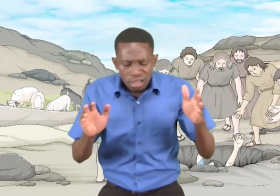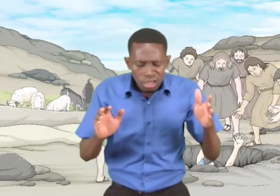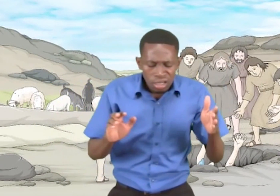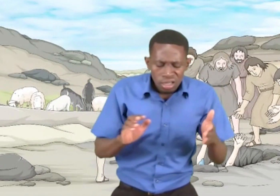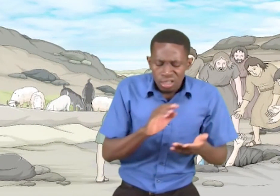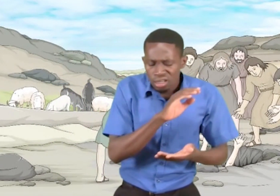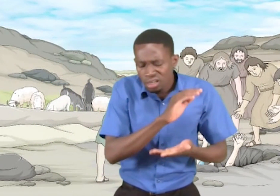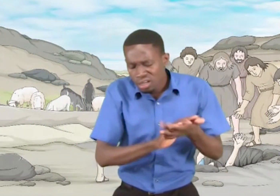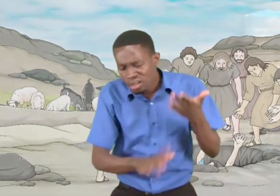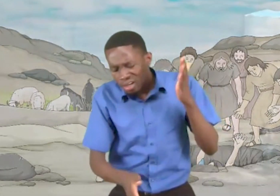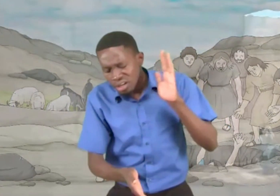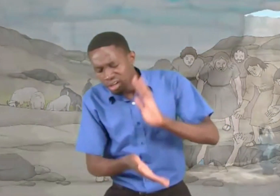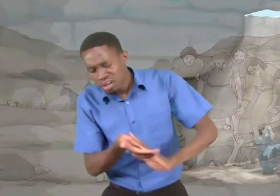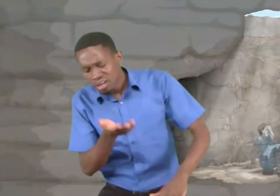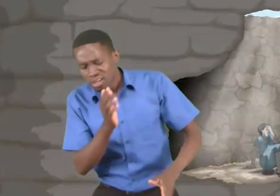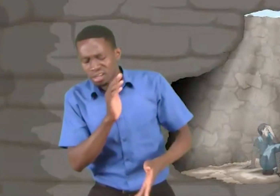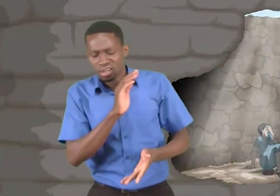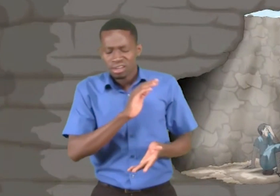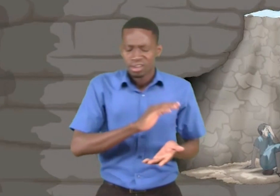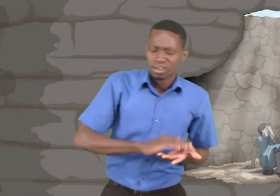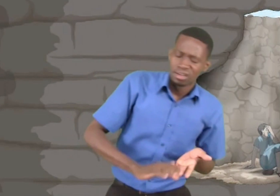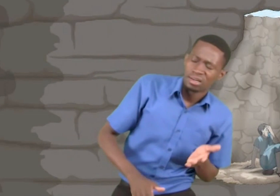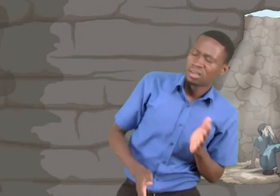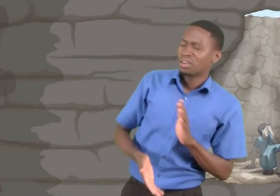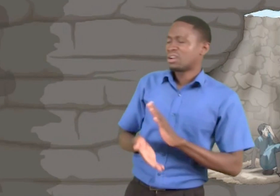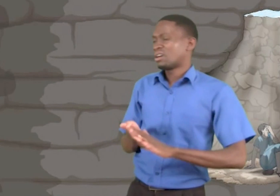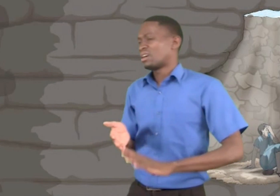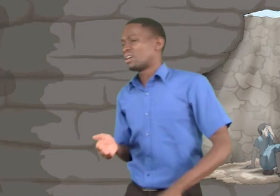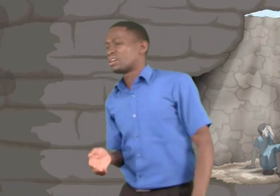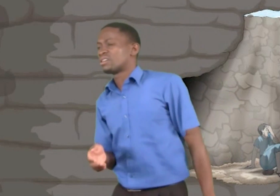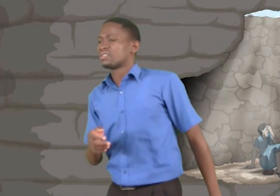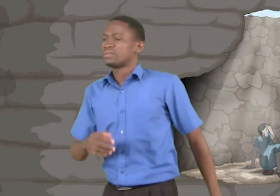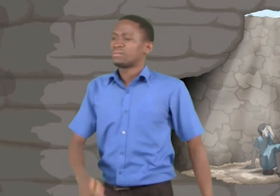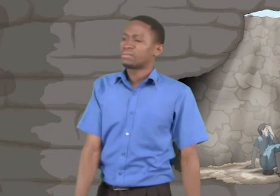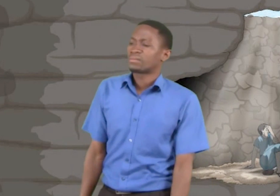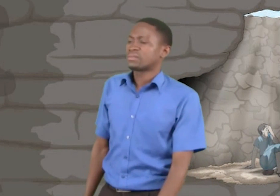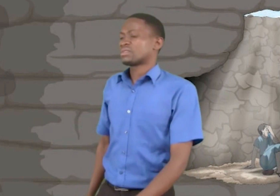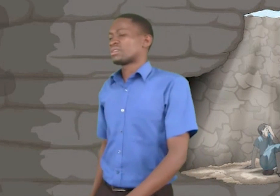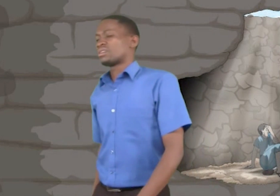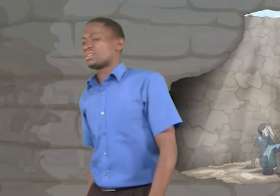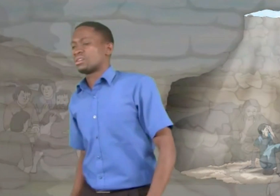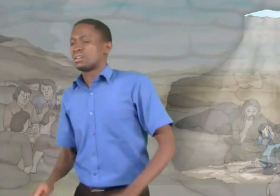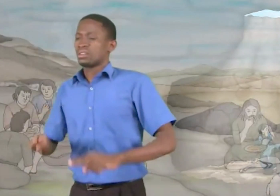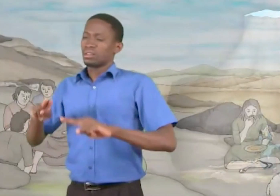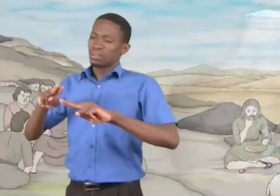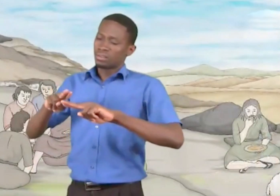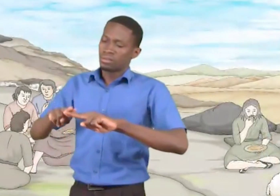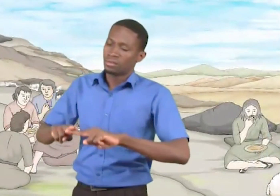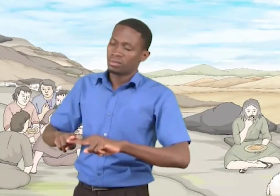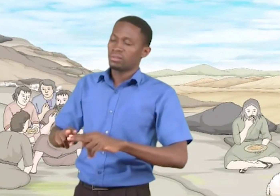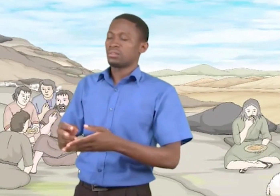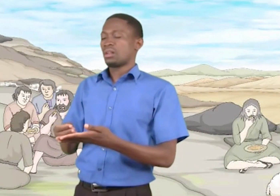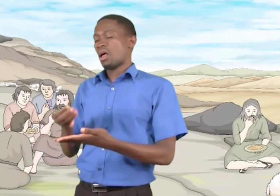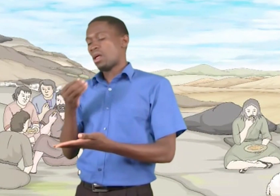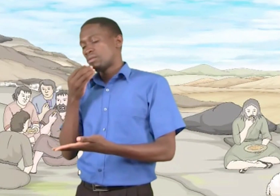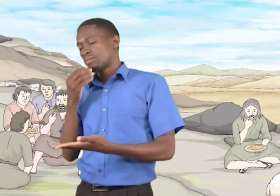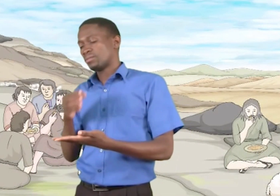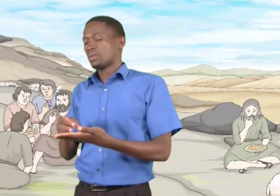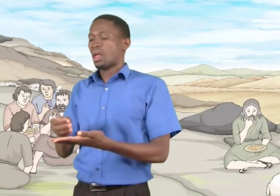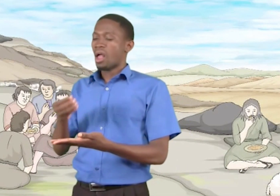Now the pit was empty, with no water in it.